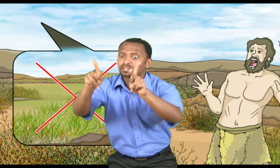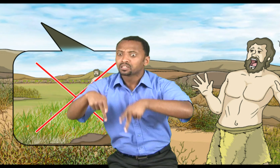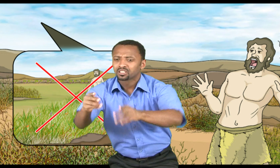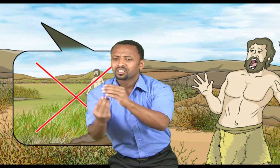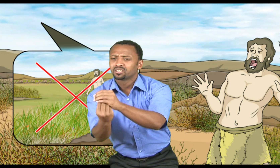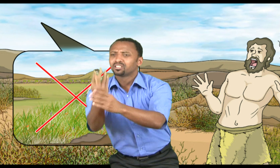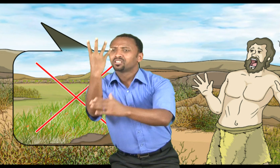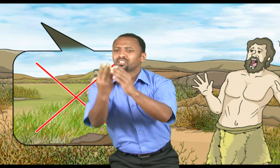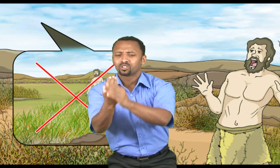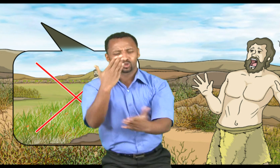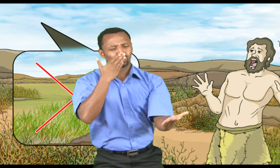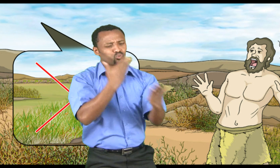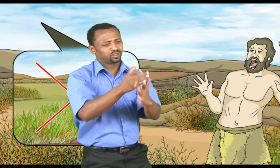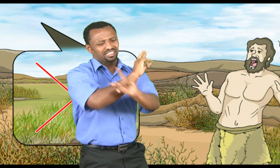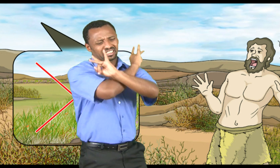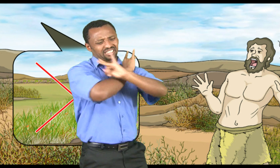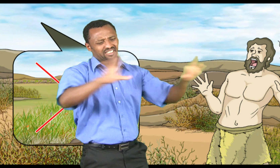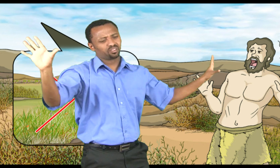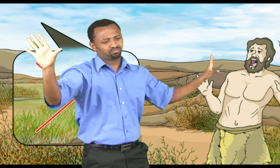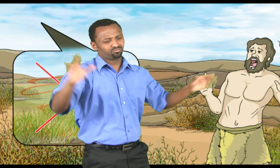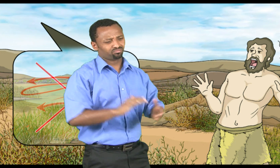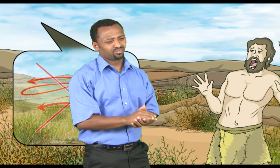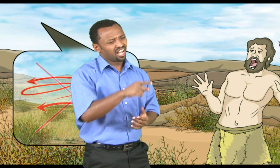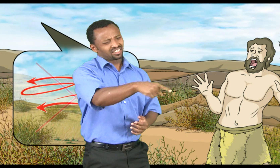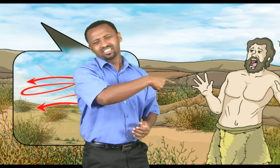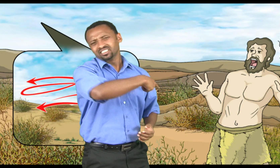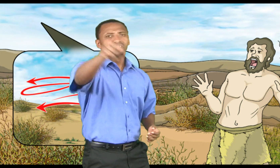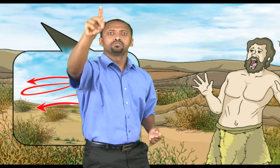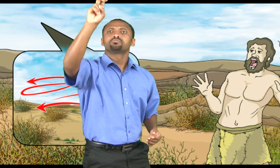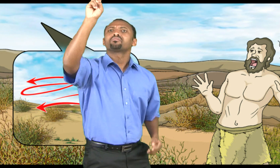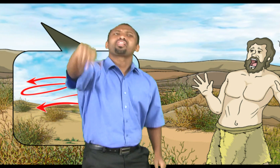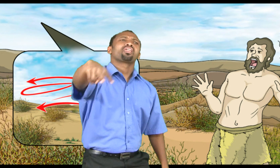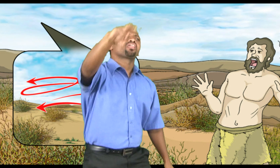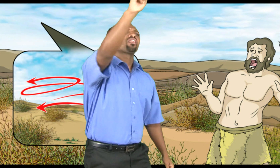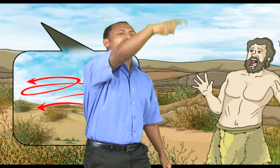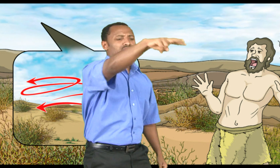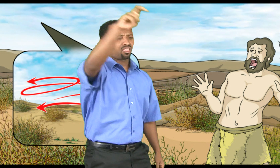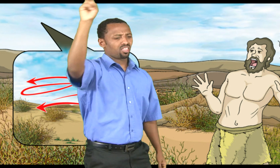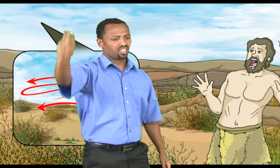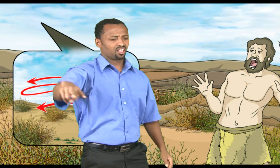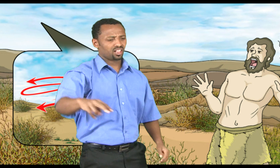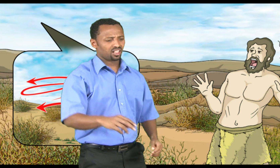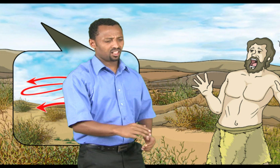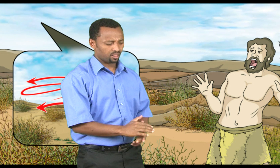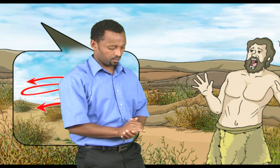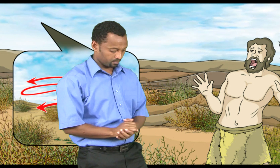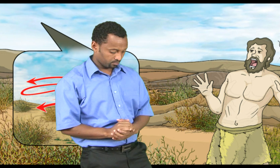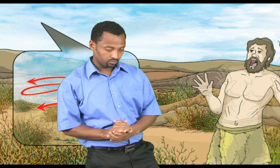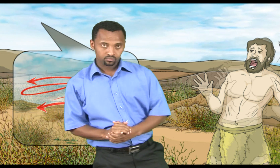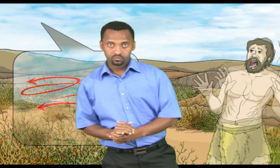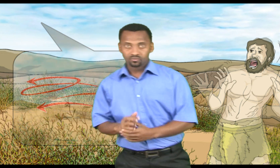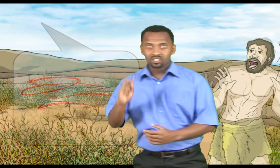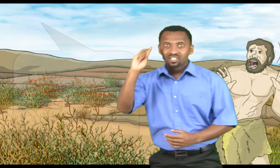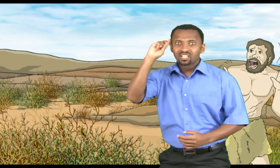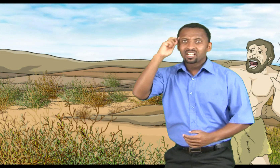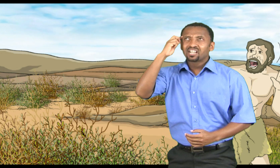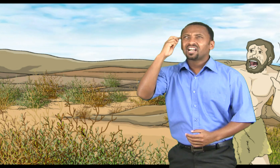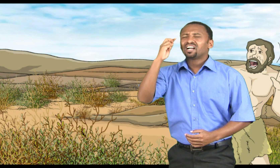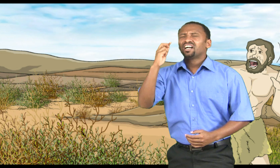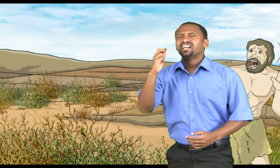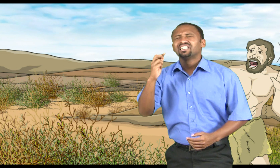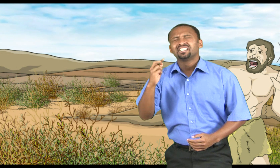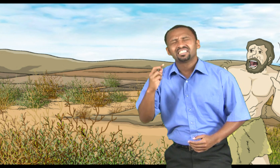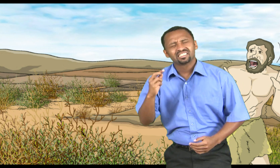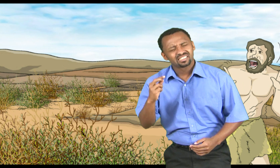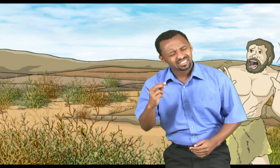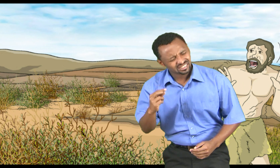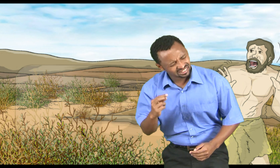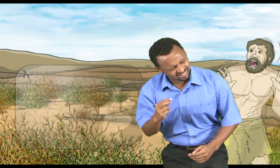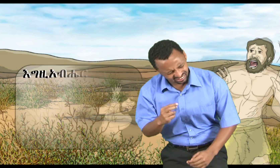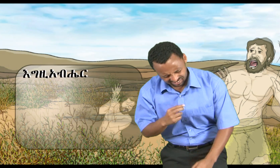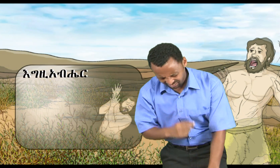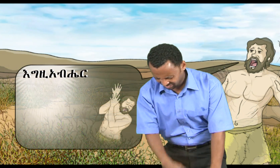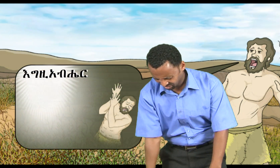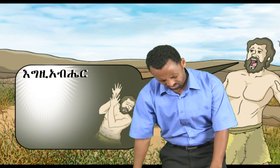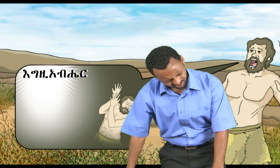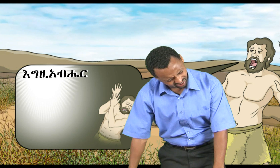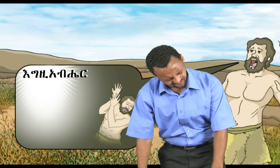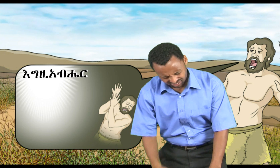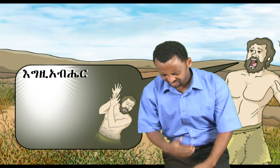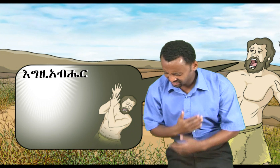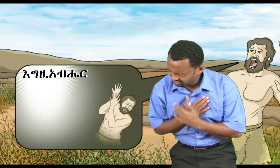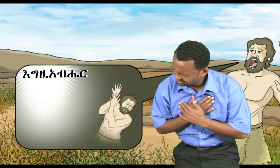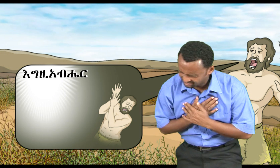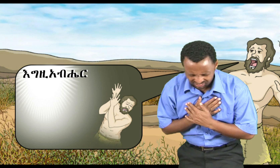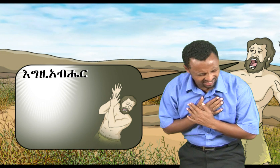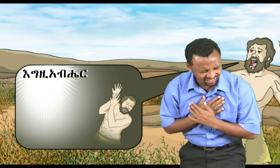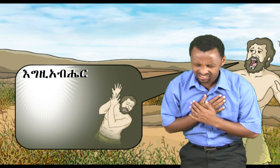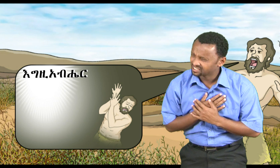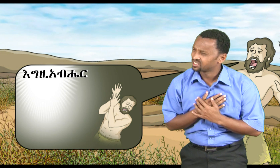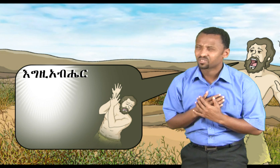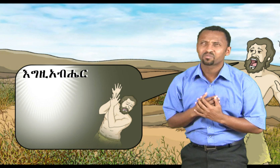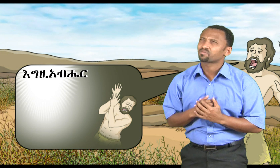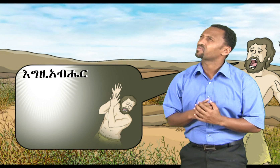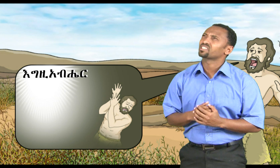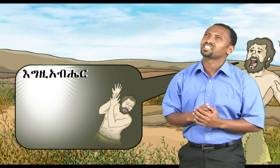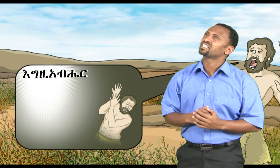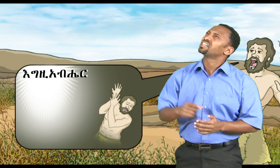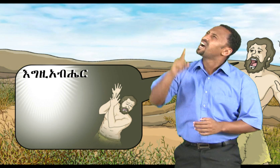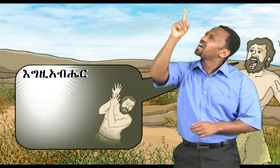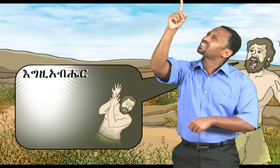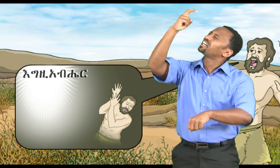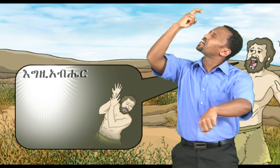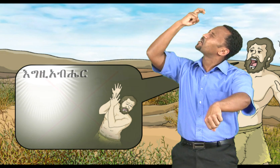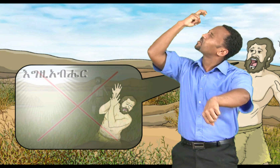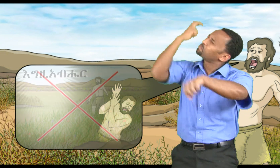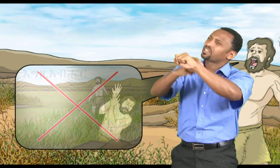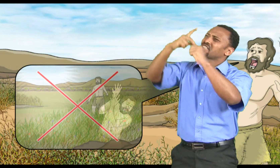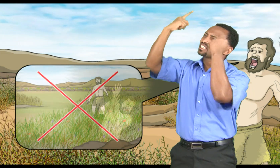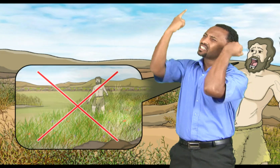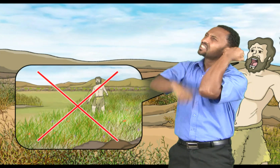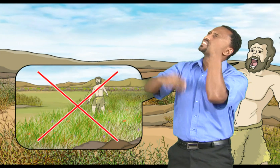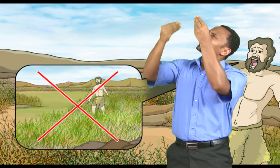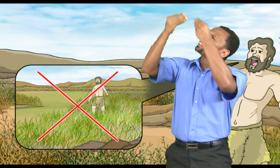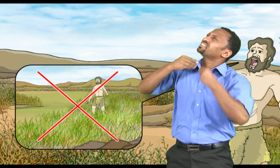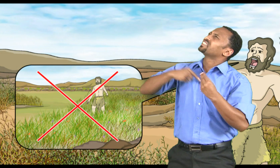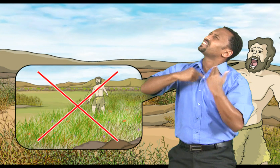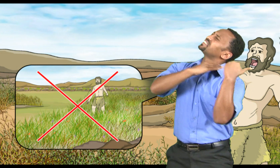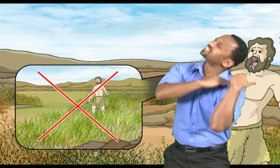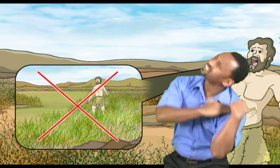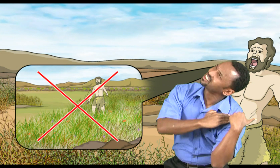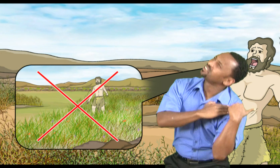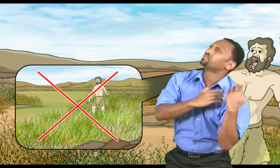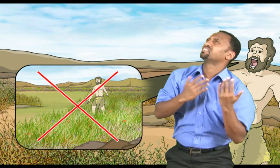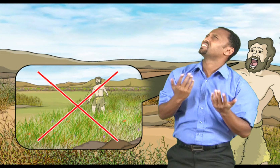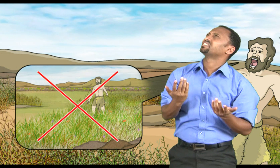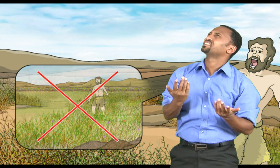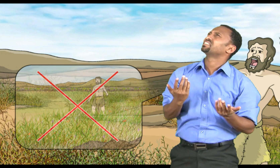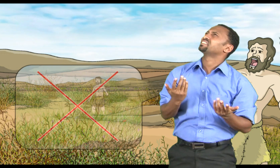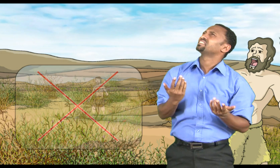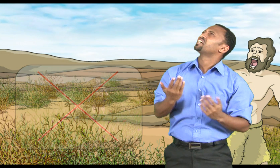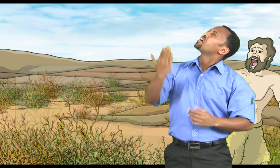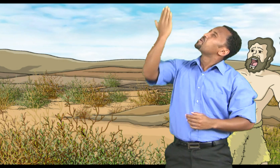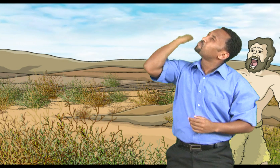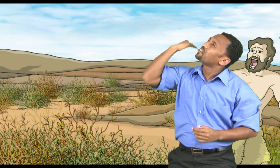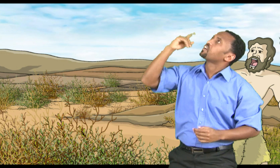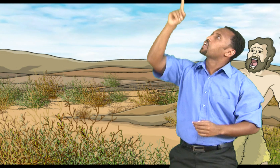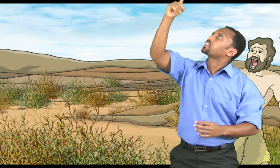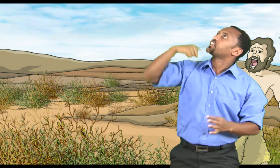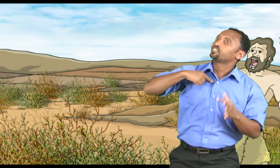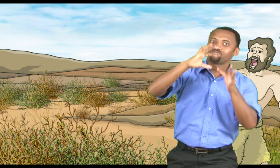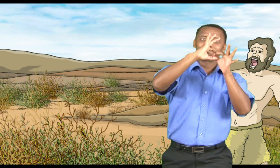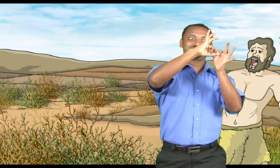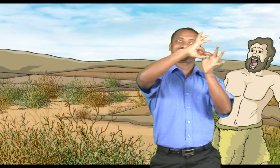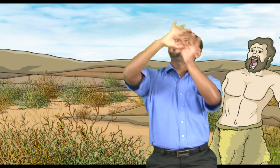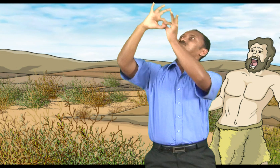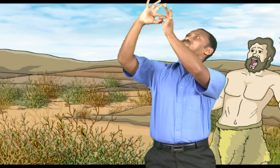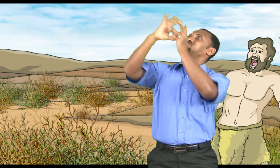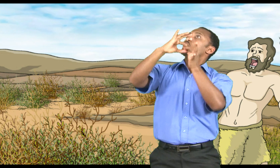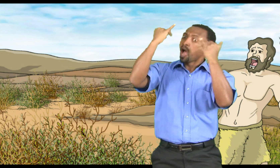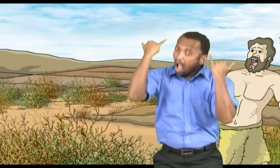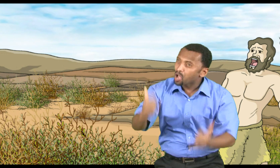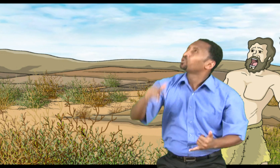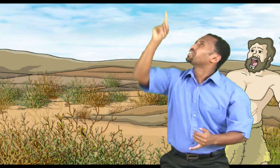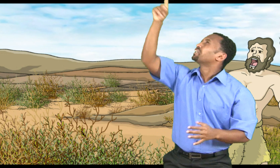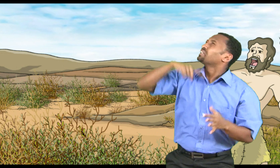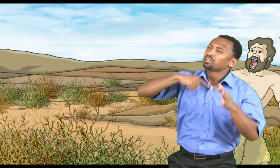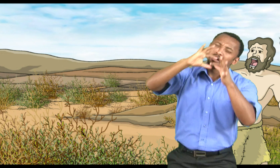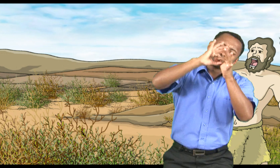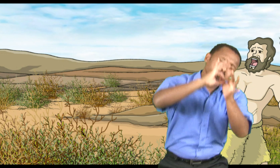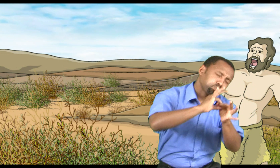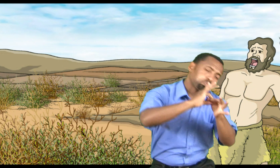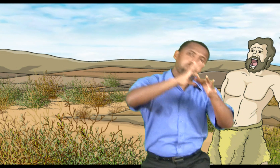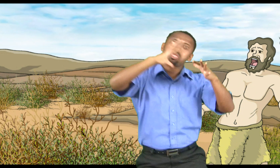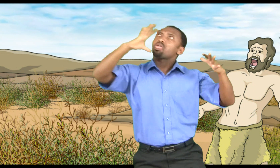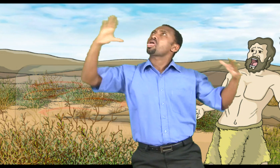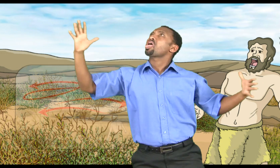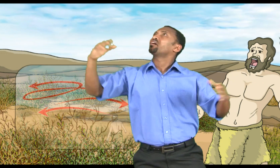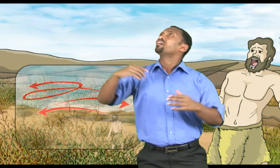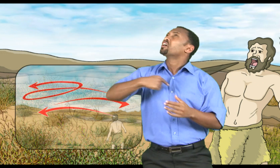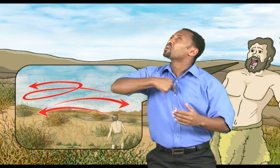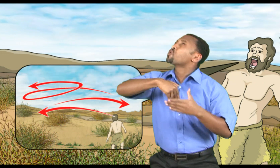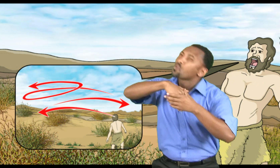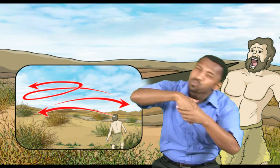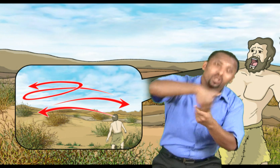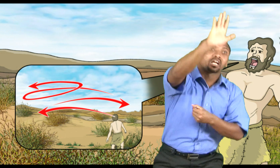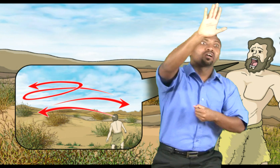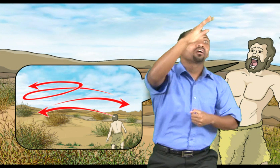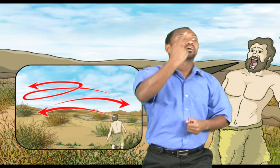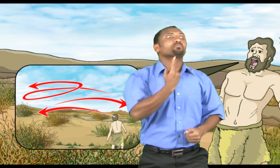You will be a fugitive and a wanderer on the earth.” But Cain said to the LORD, “My punishment is greater than I can bear. Behold, this day You have driven me from the face of the earth, and from Your face I will be hidden;